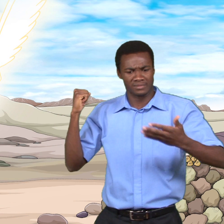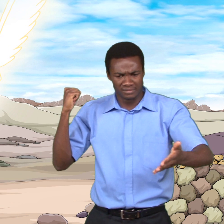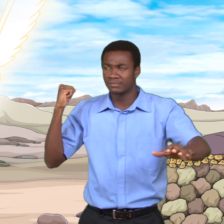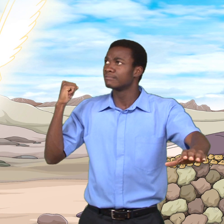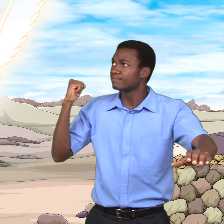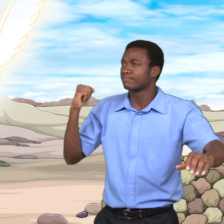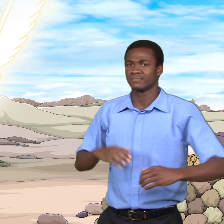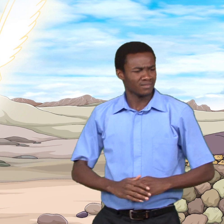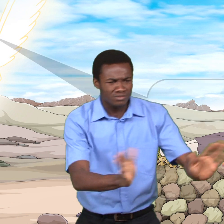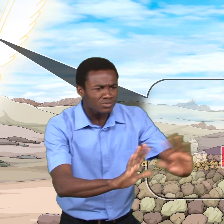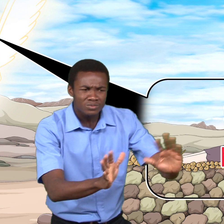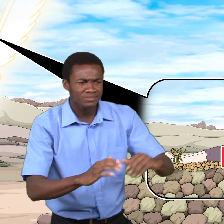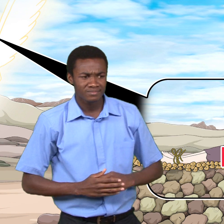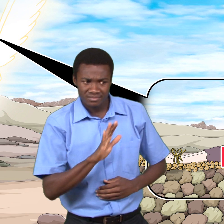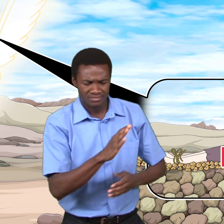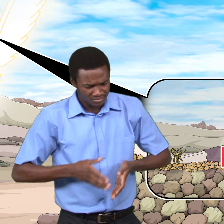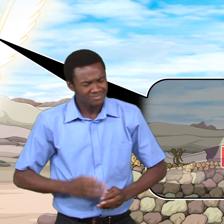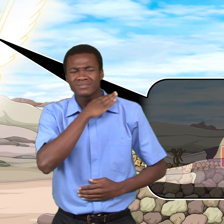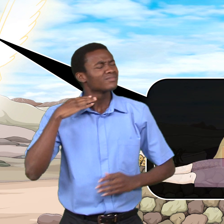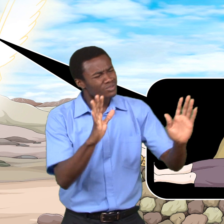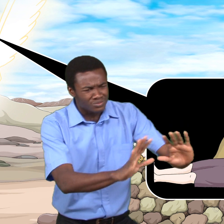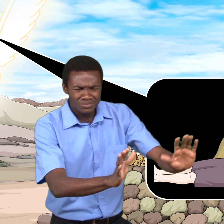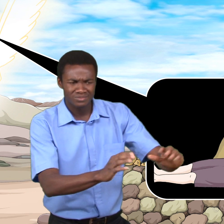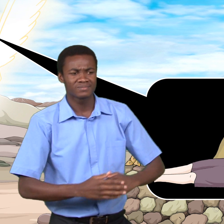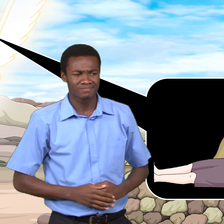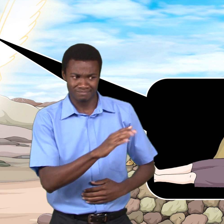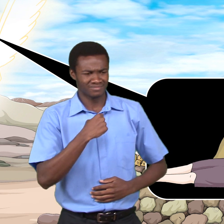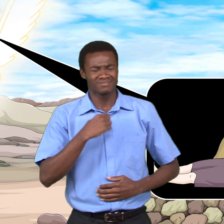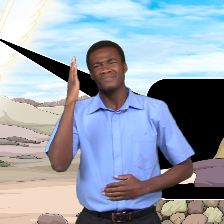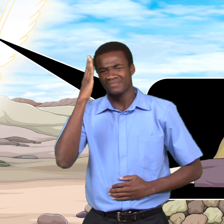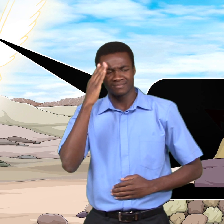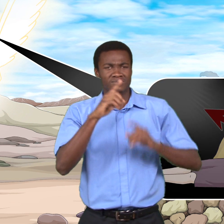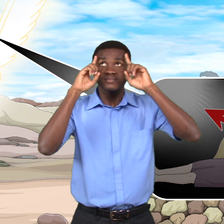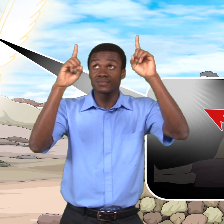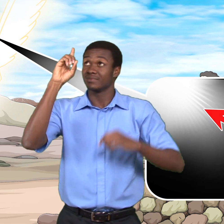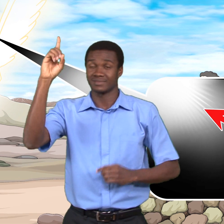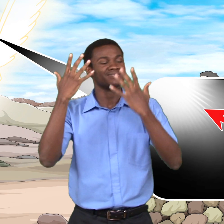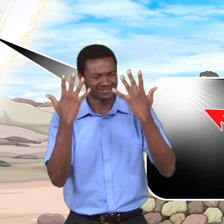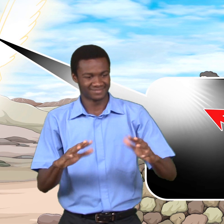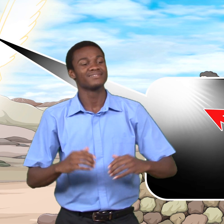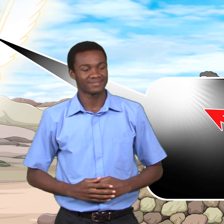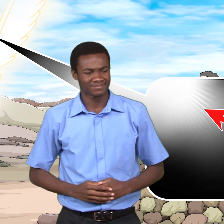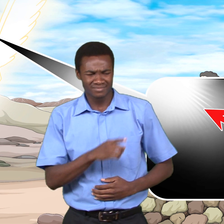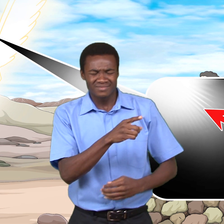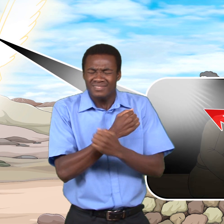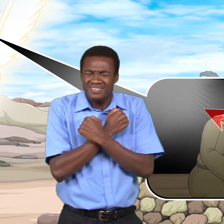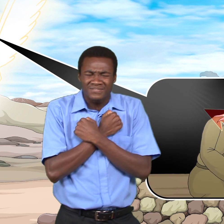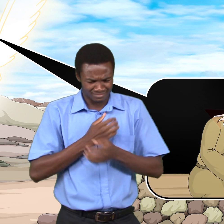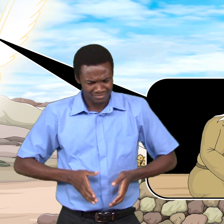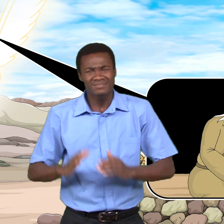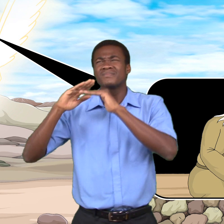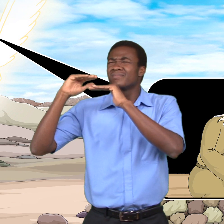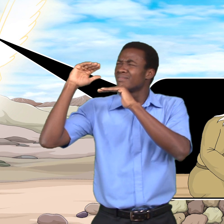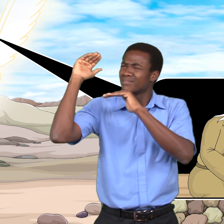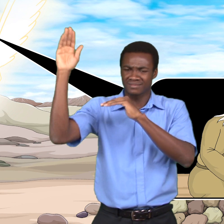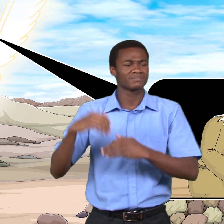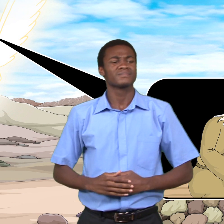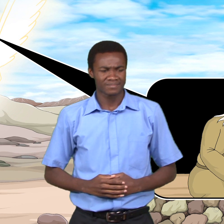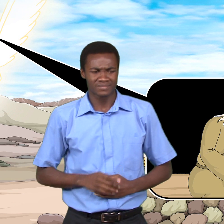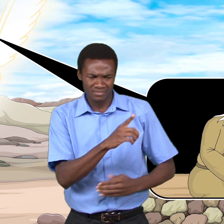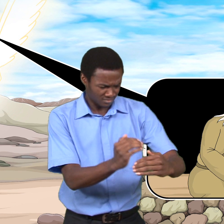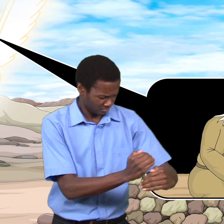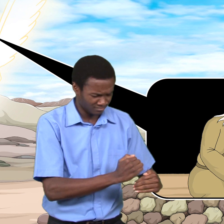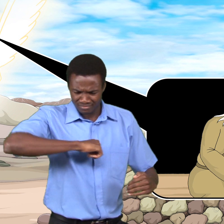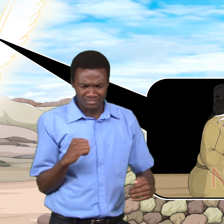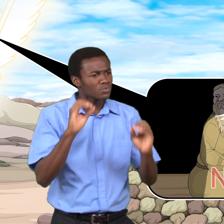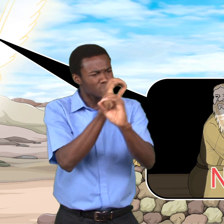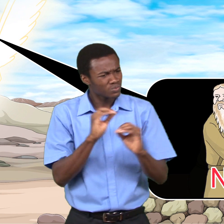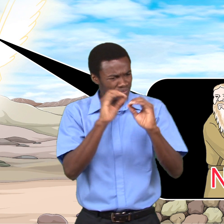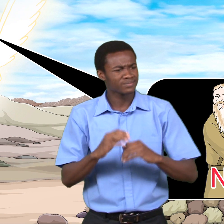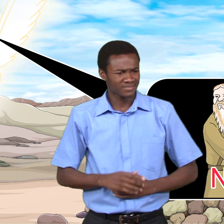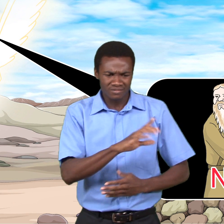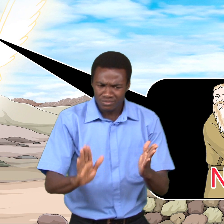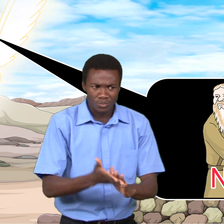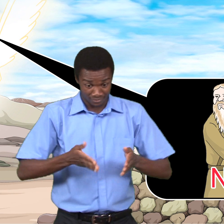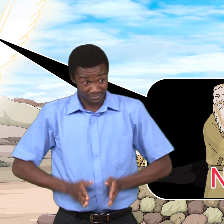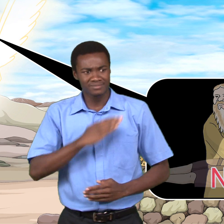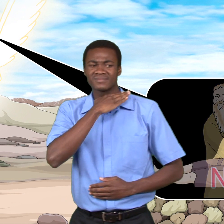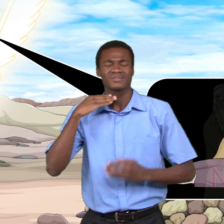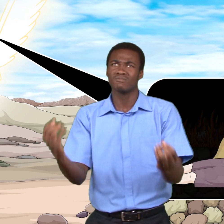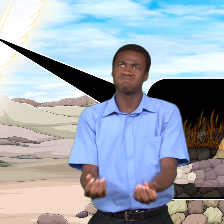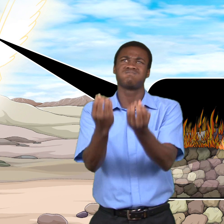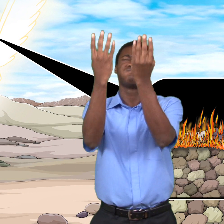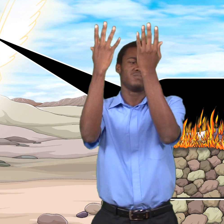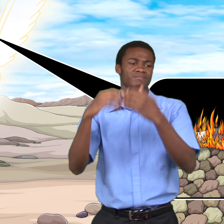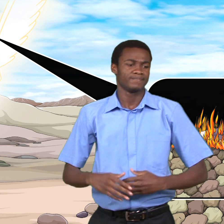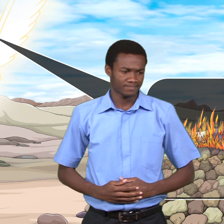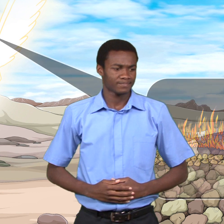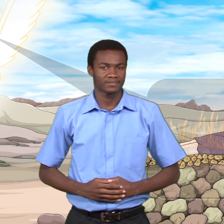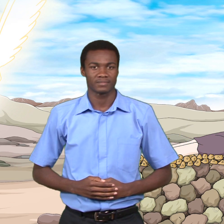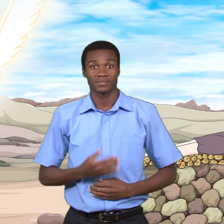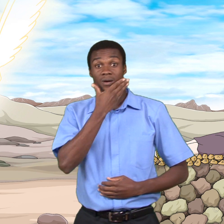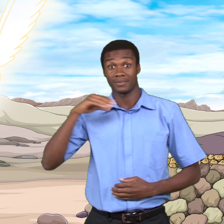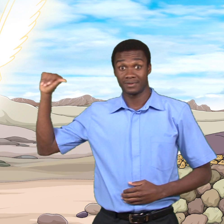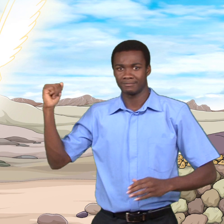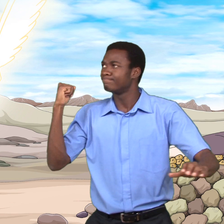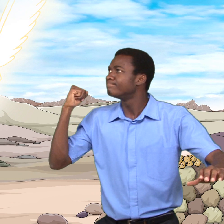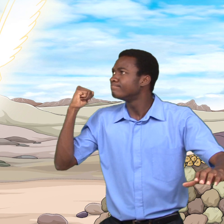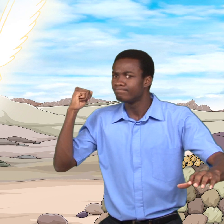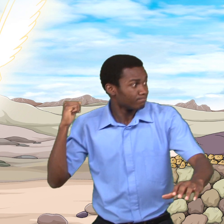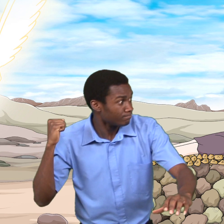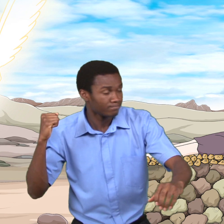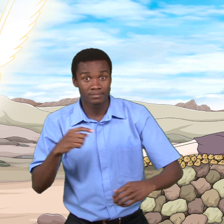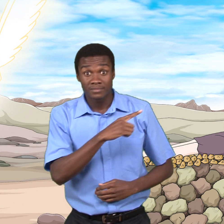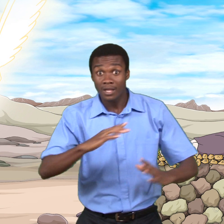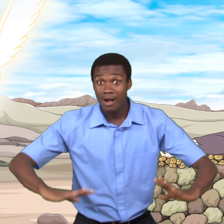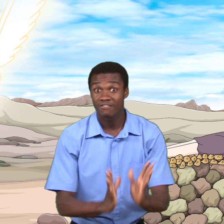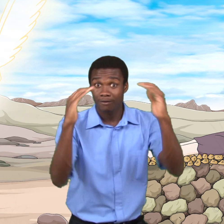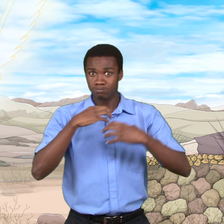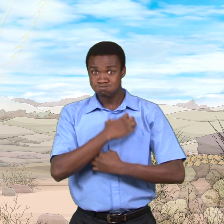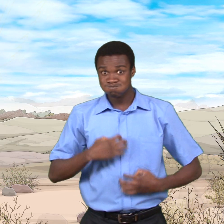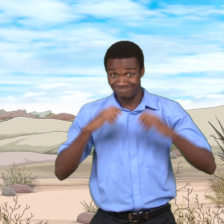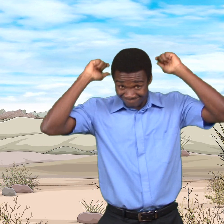“Do not lay a hand on the boy or do anything to him,” said the angel, “for now I know that you fear God, since you have not withheld your only son from me.”